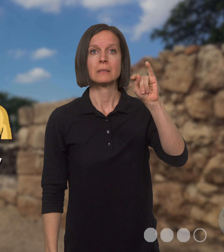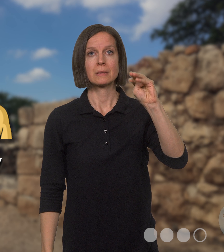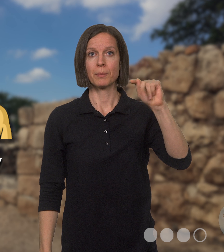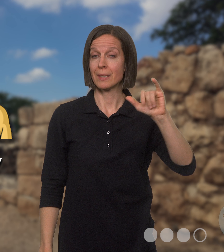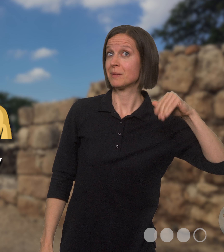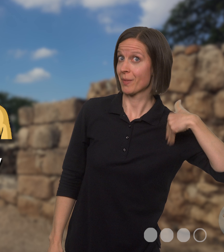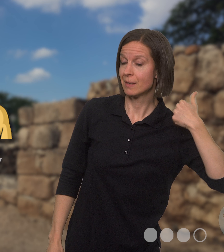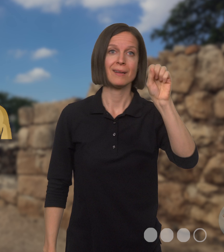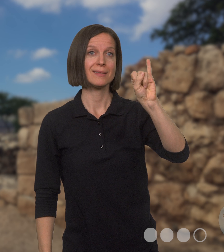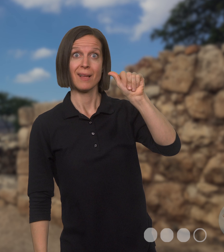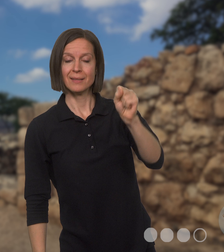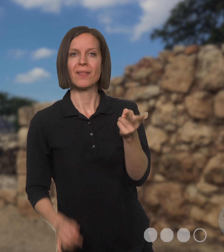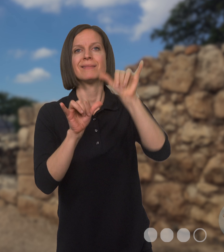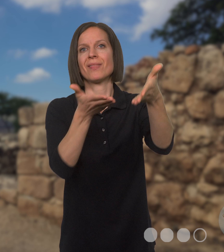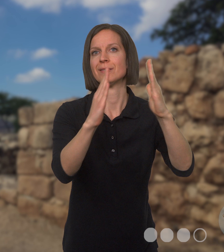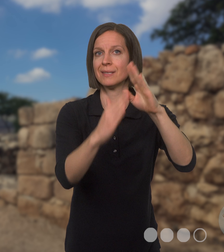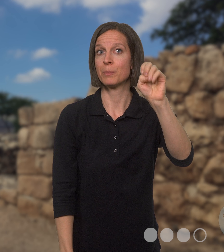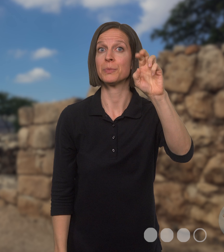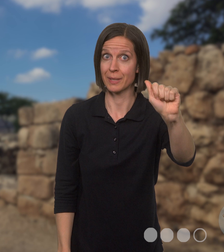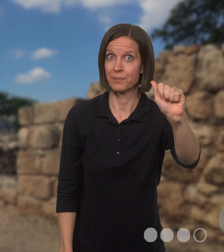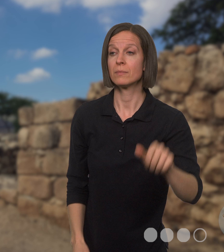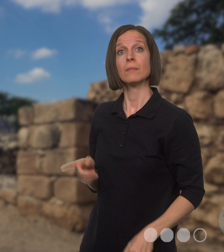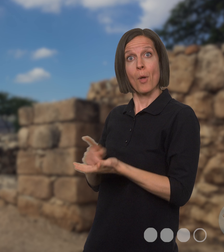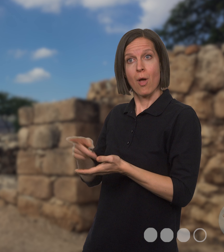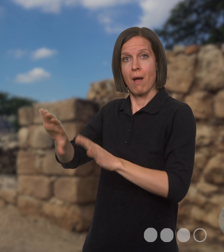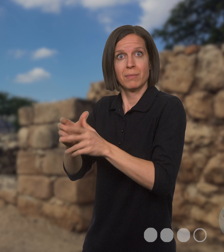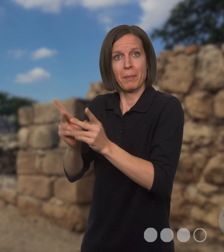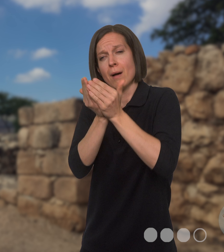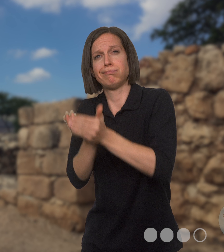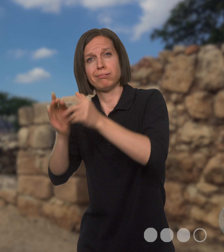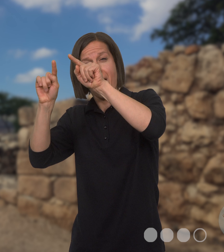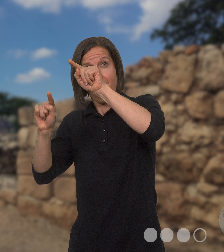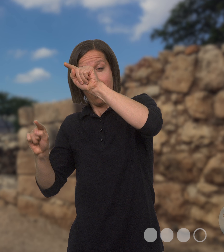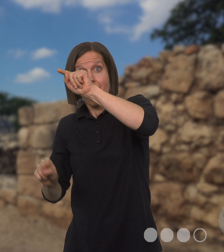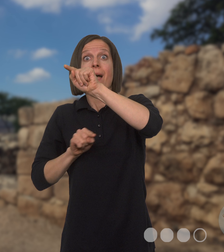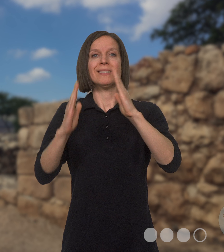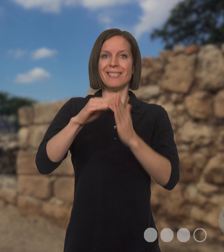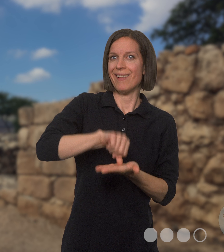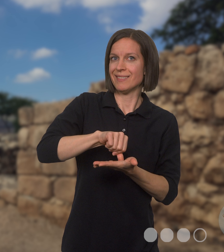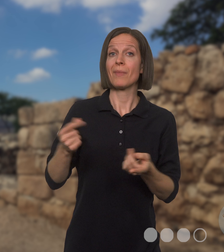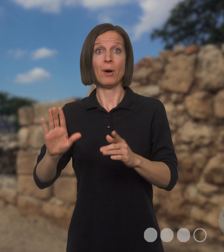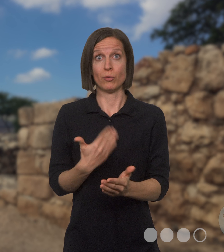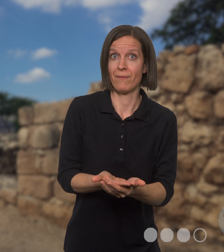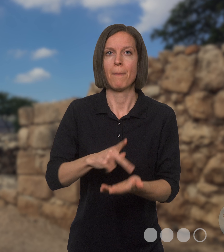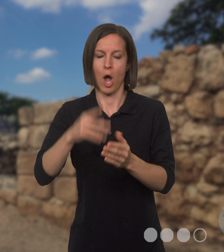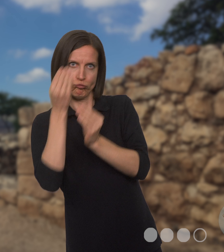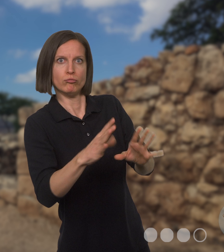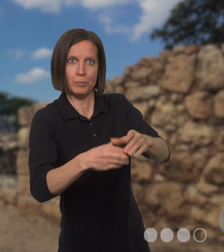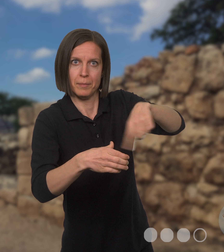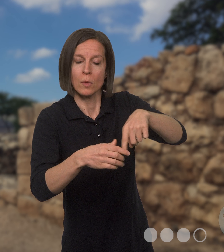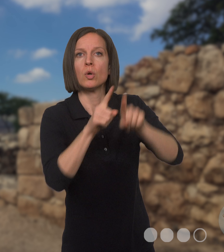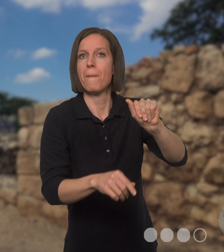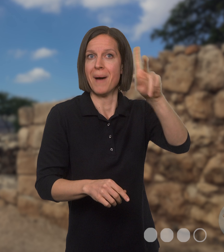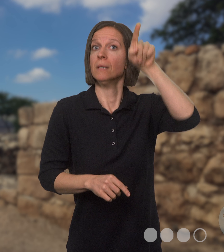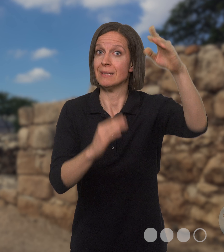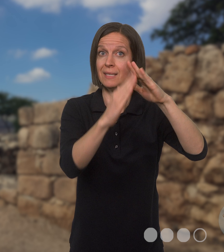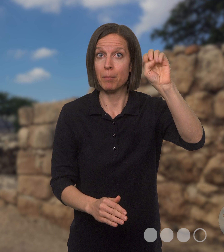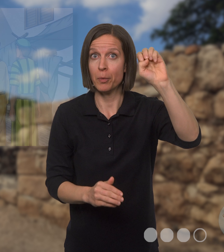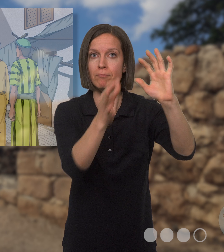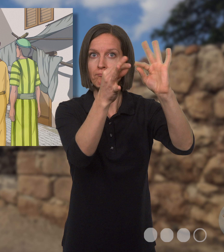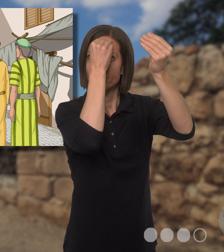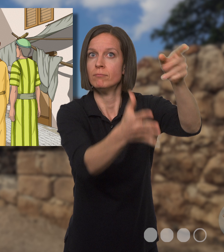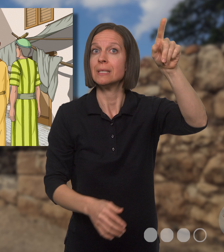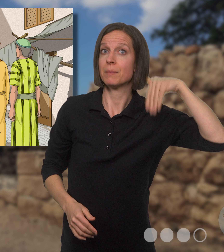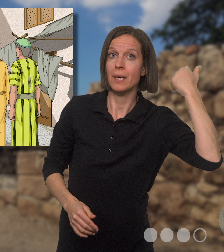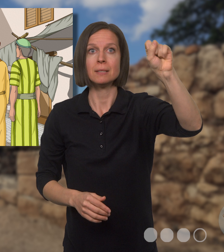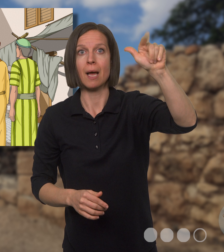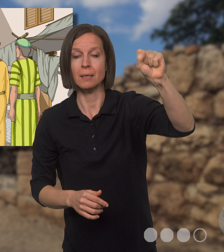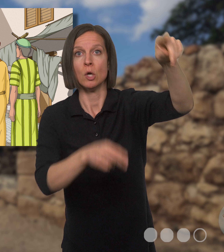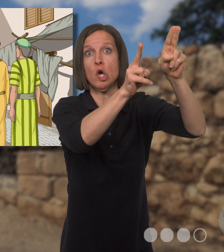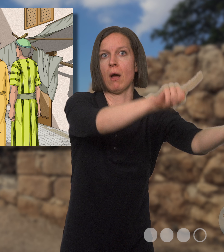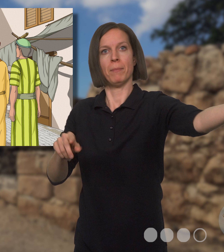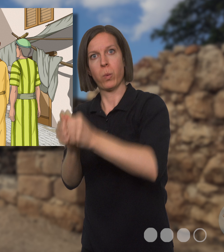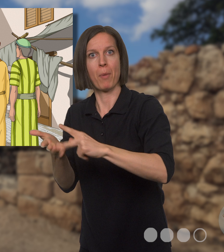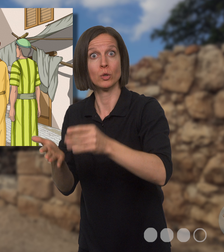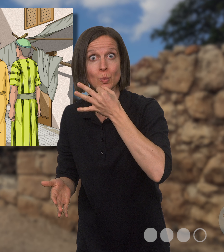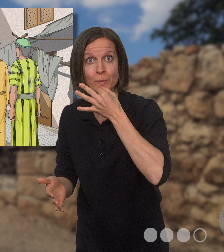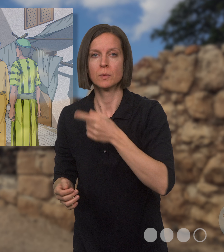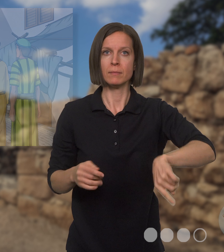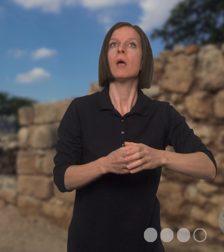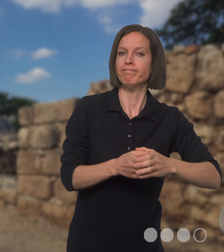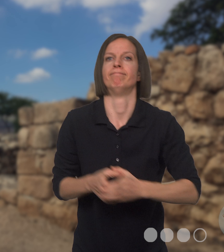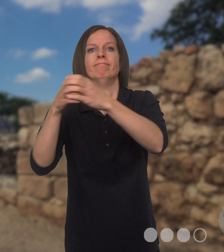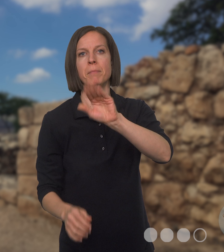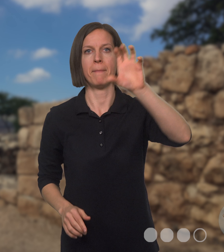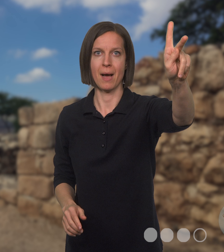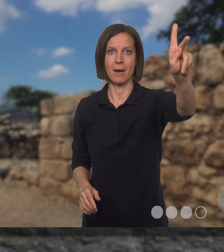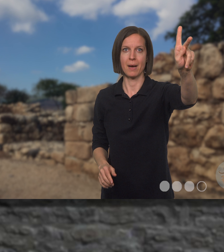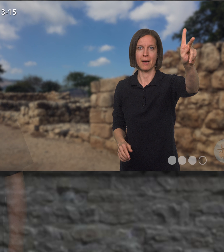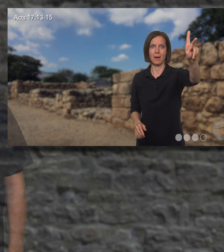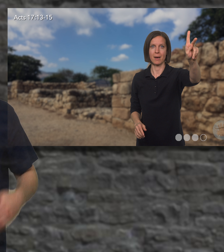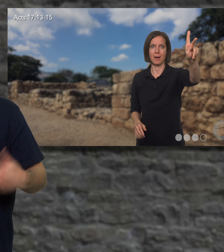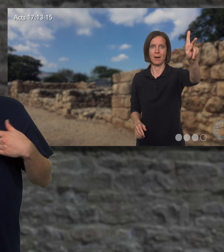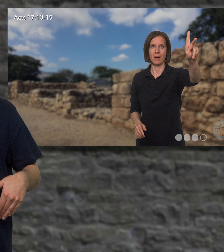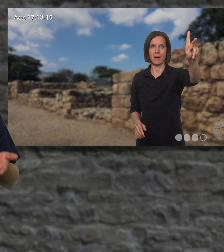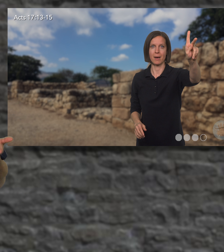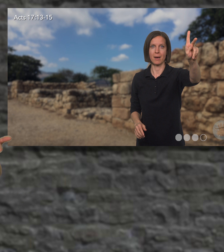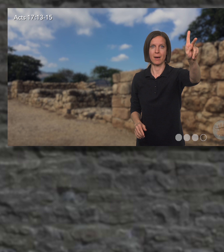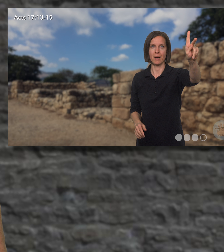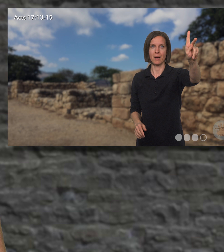Those who escorted Paul brought him to Athens and then returned with instructions for Silas and Timothy to join him as soon as possible.